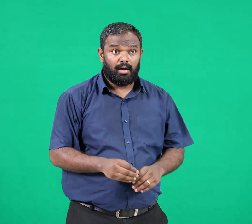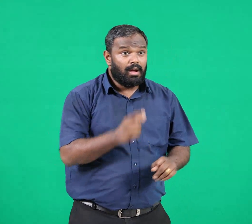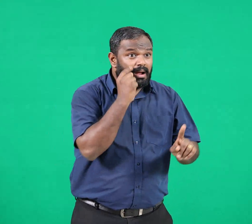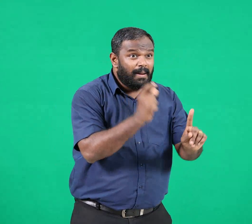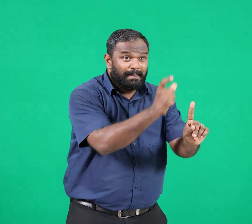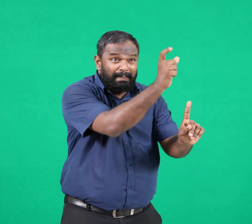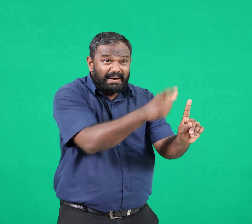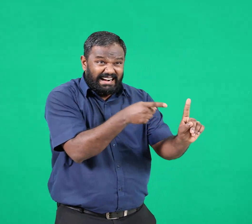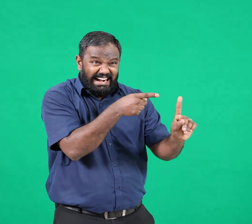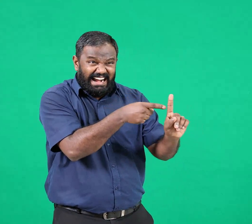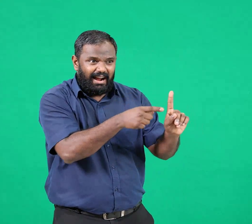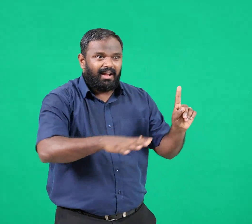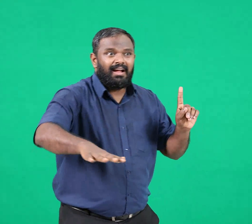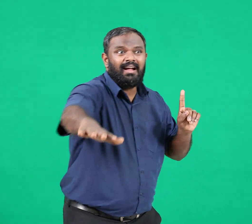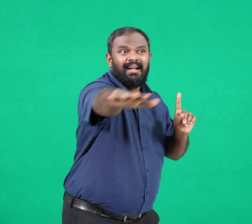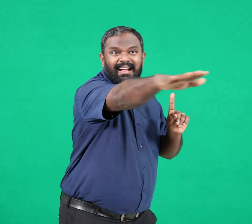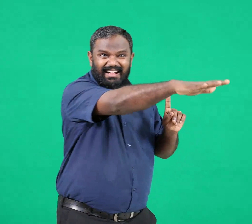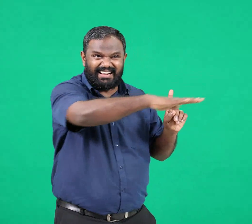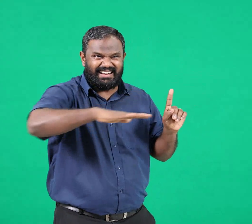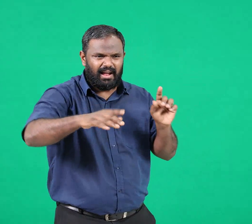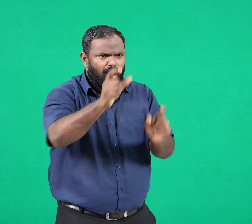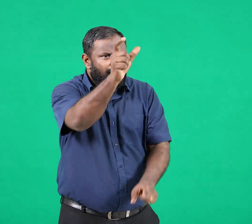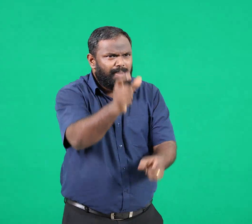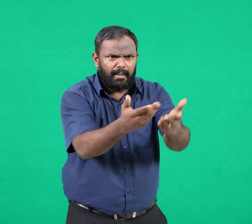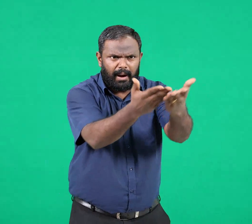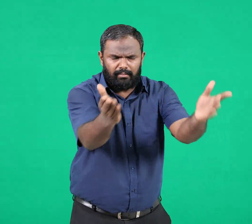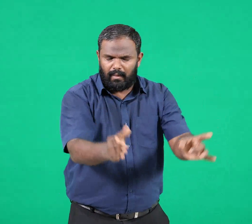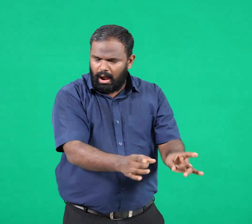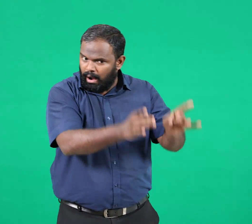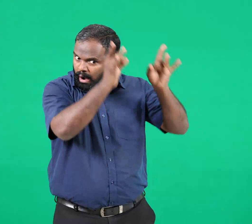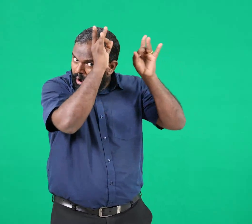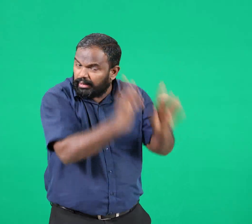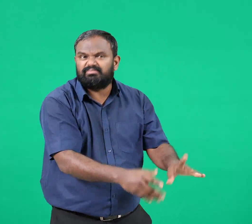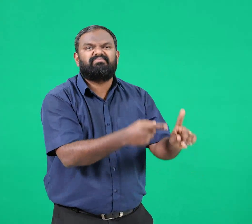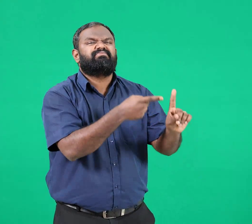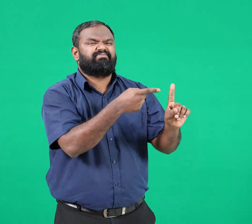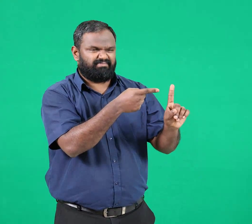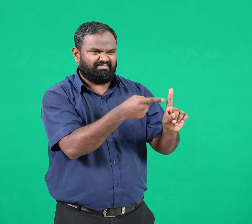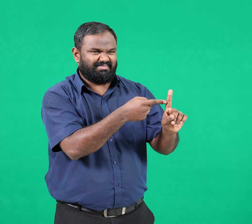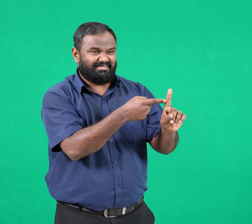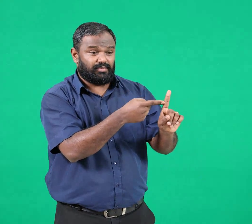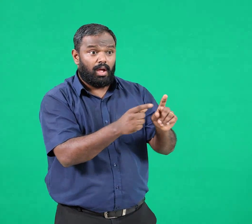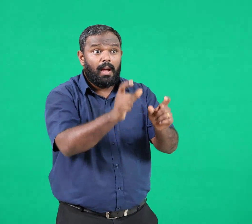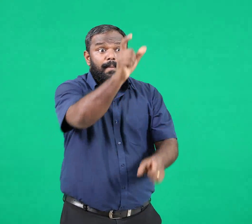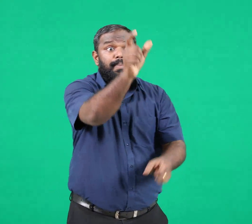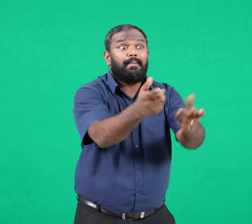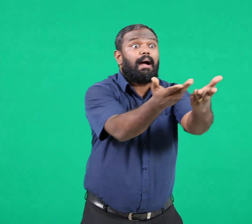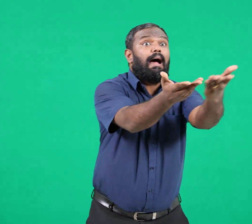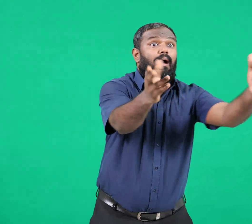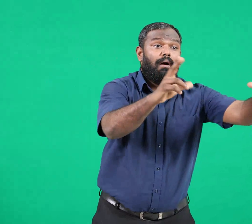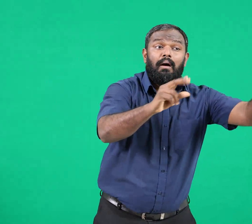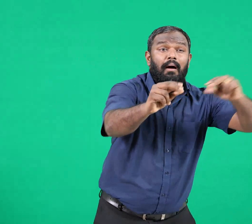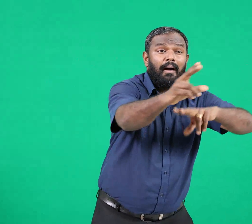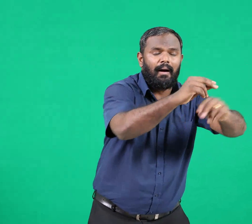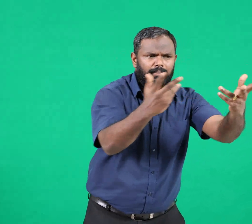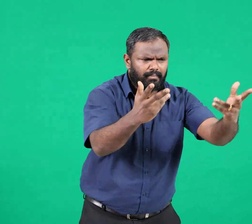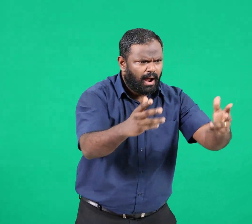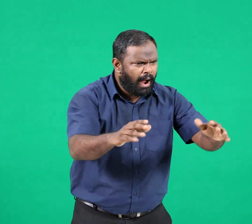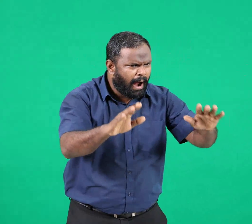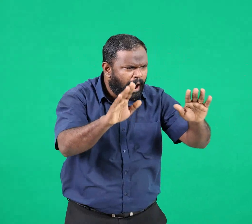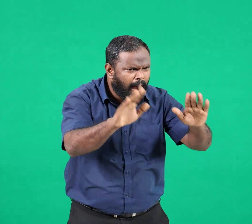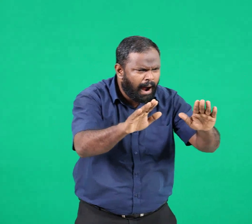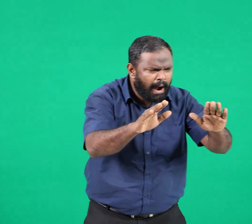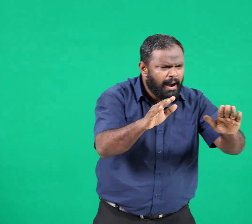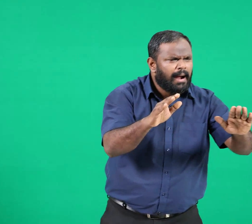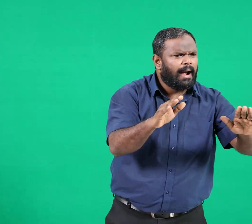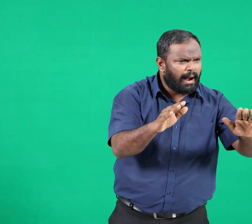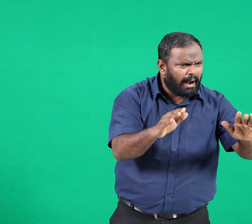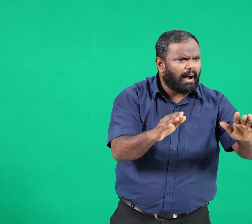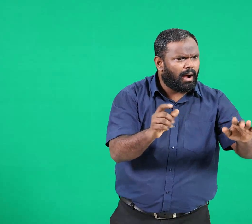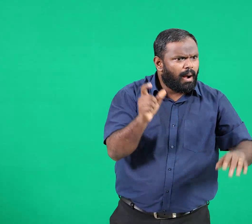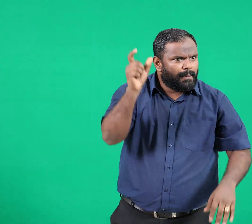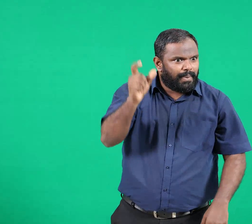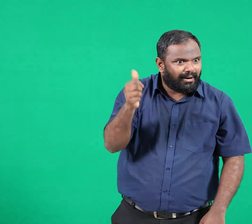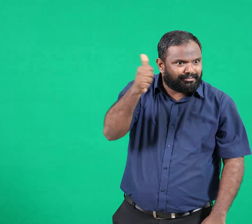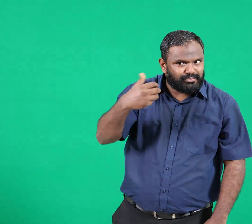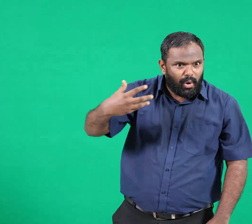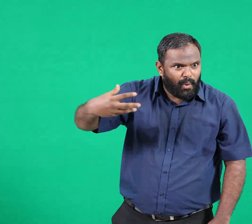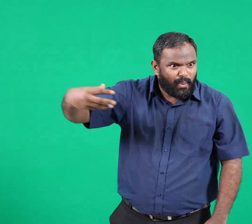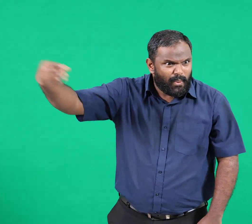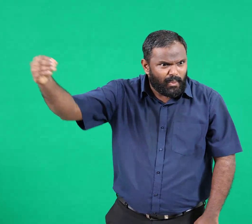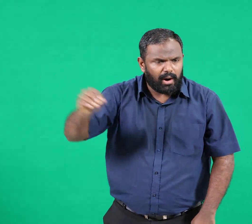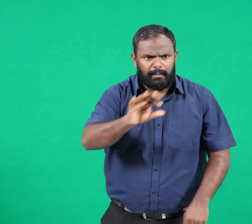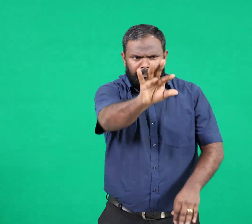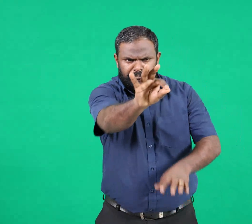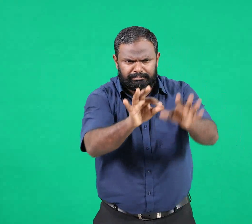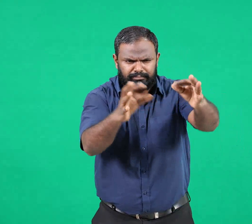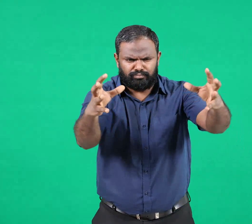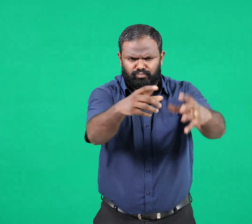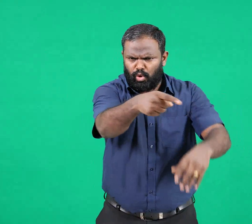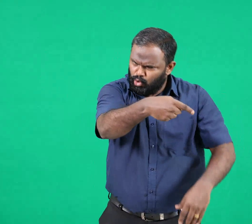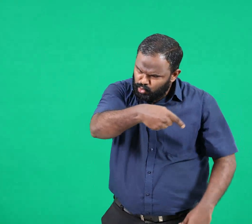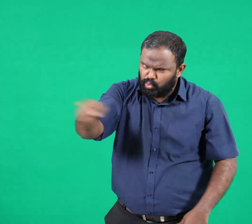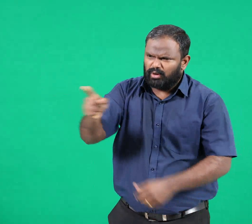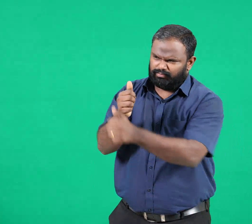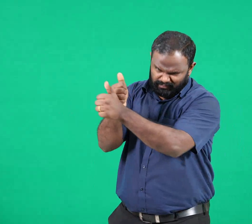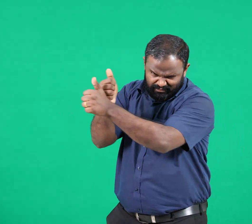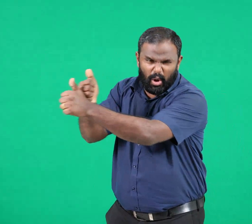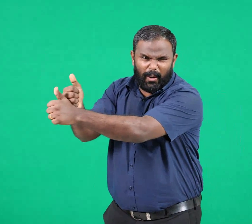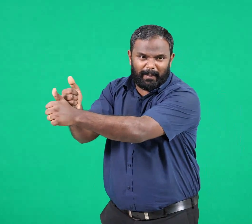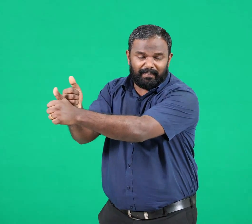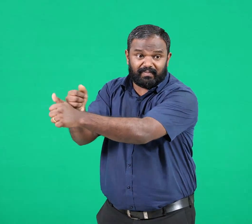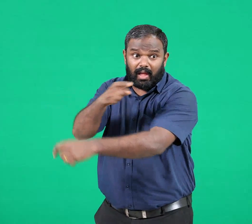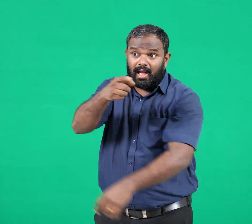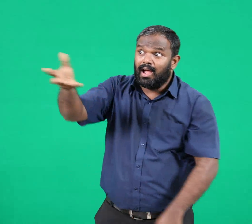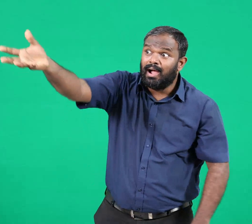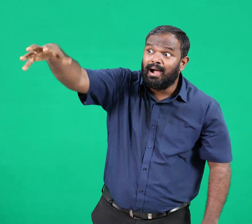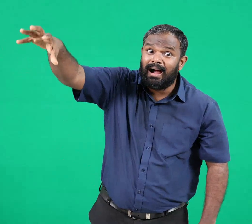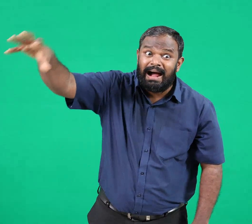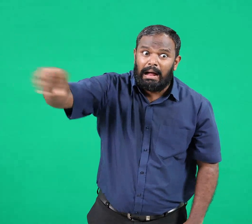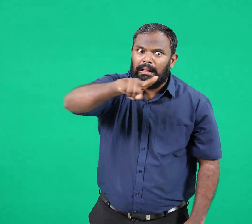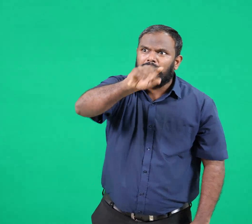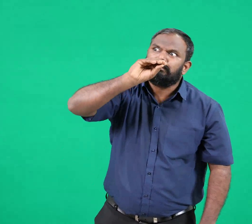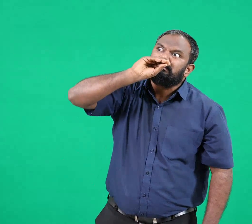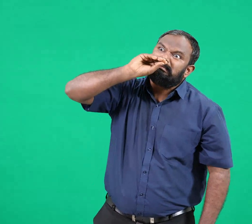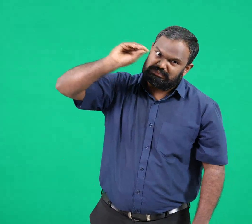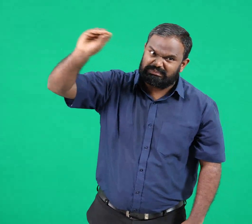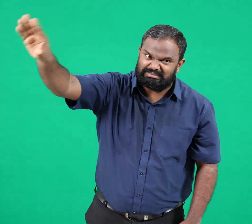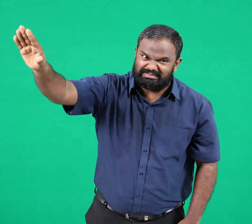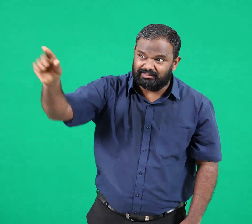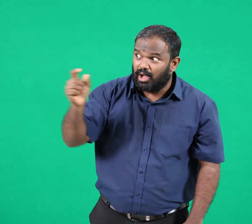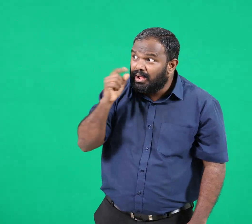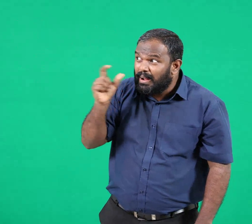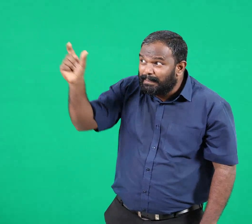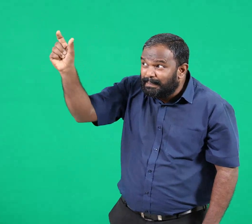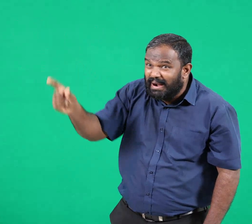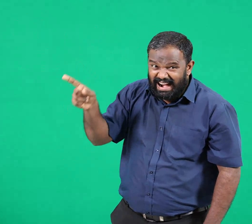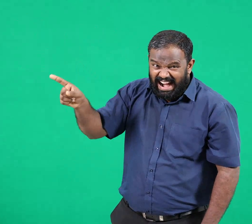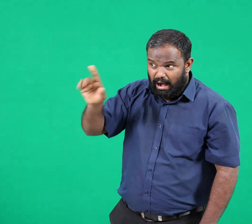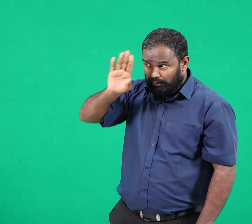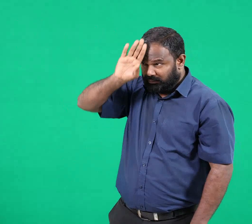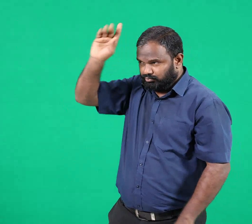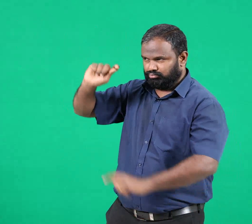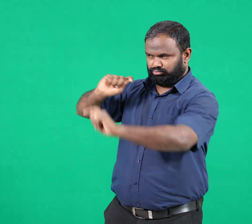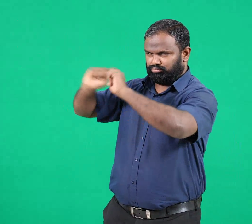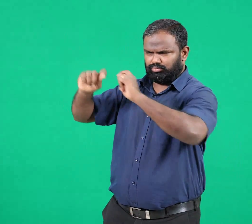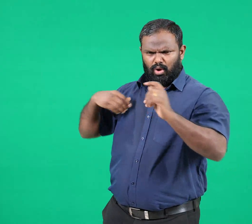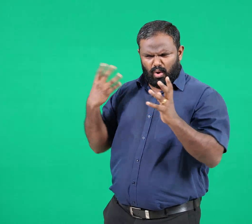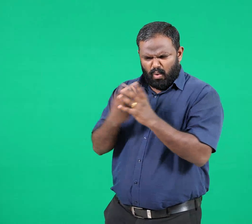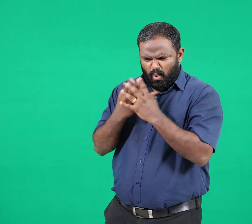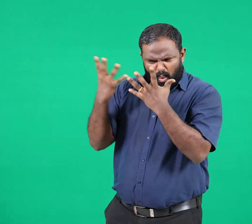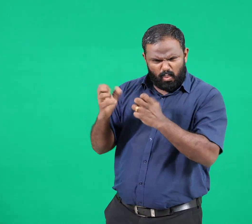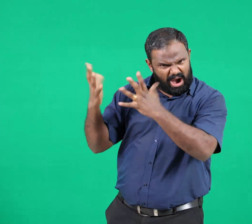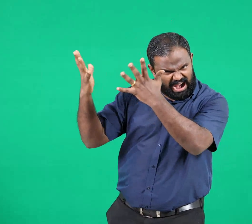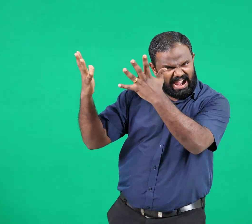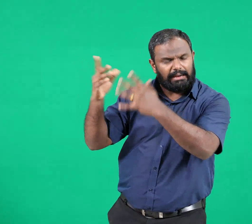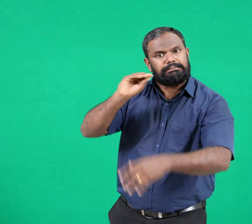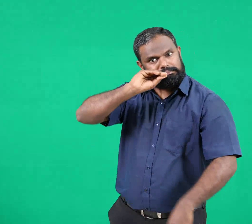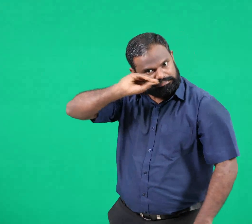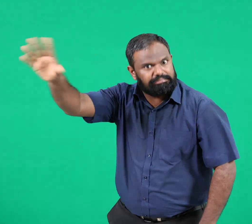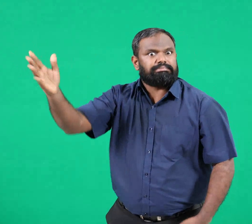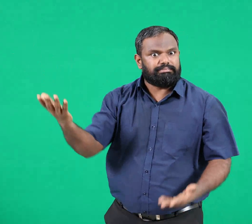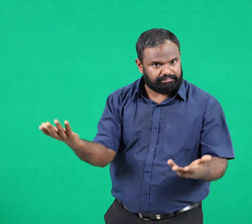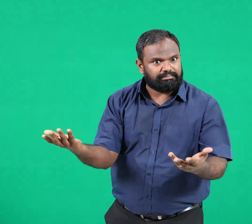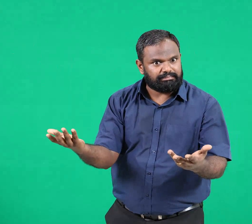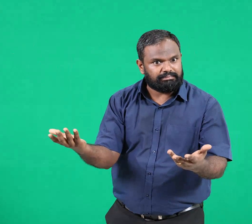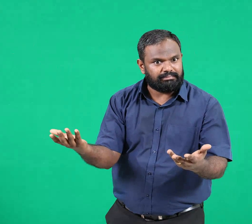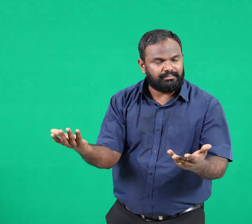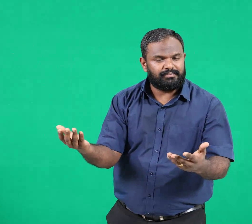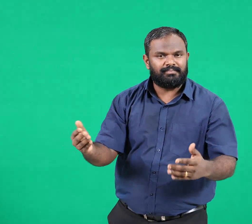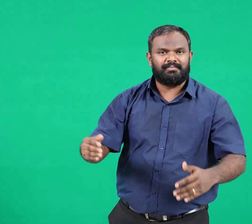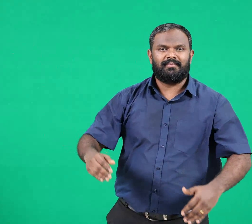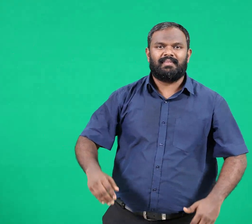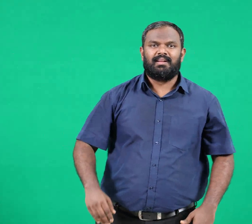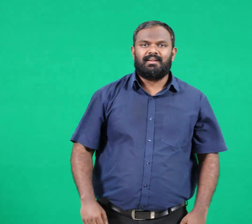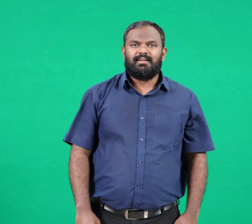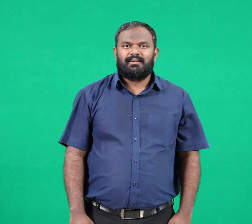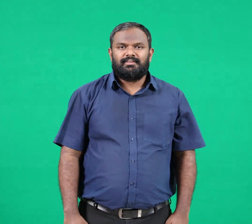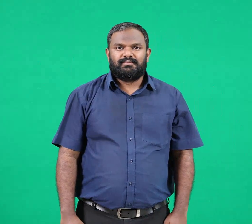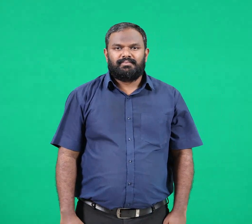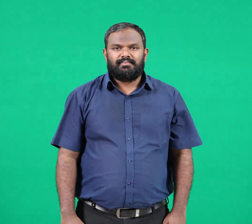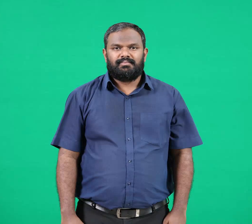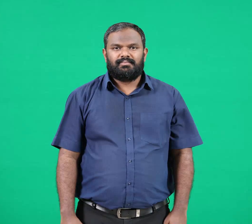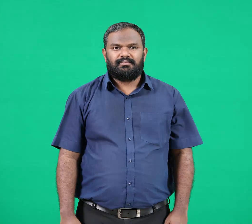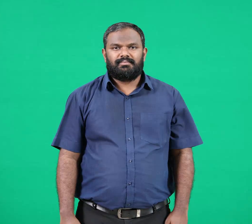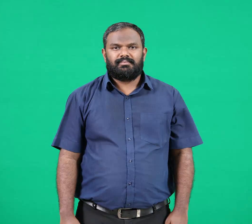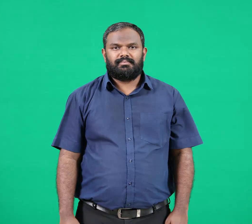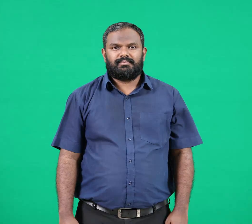But his subjects hated him and sent a delegation after him to say, ' We do not want this man to rule over us.'